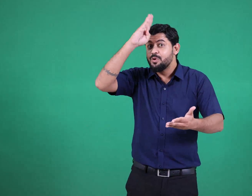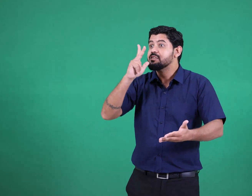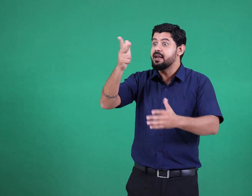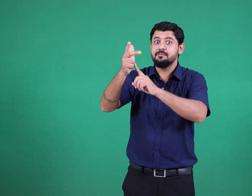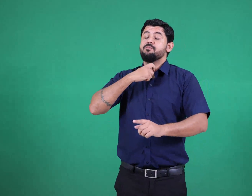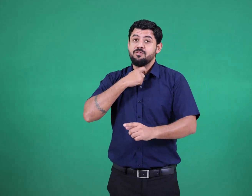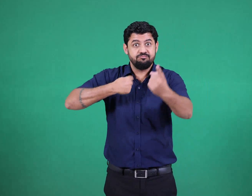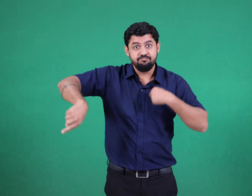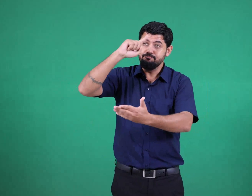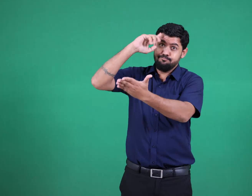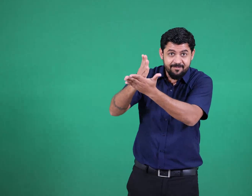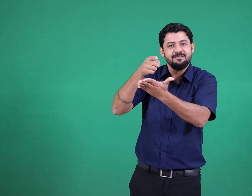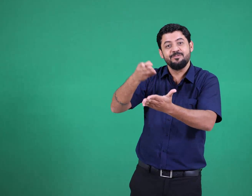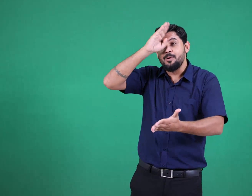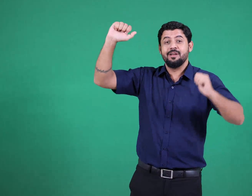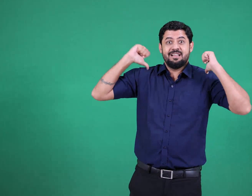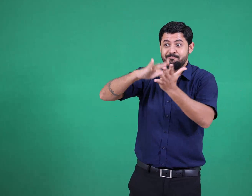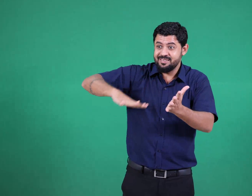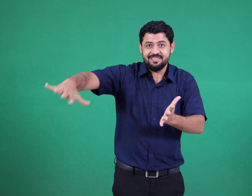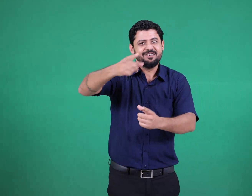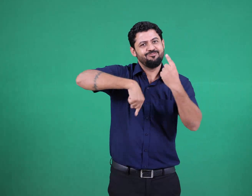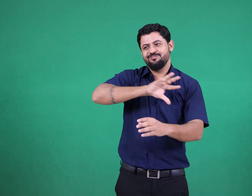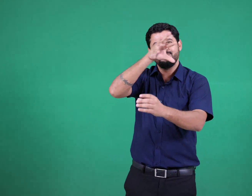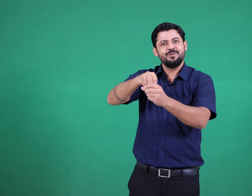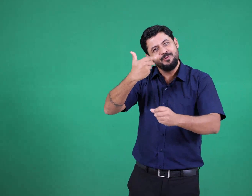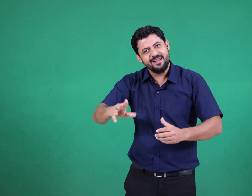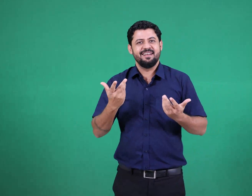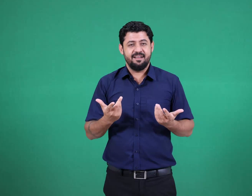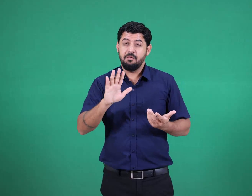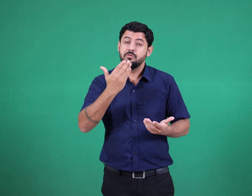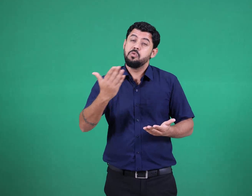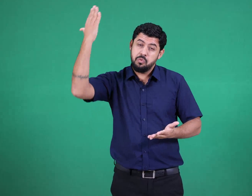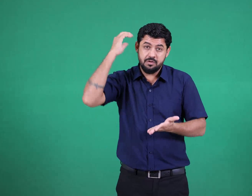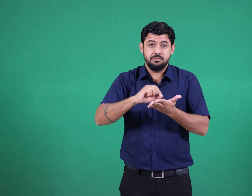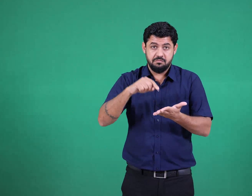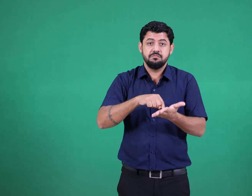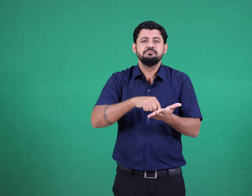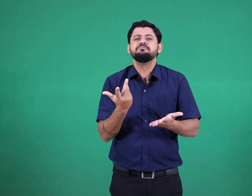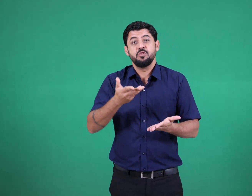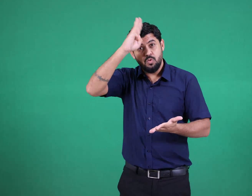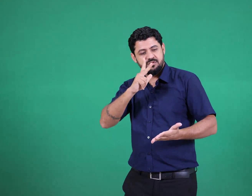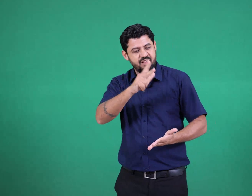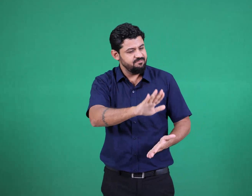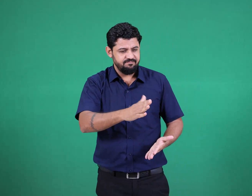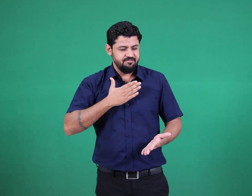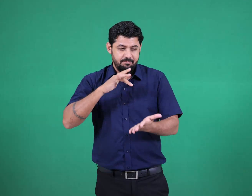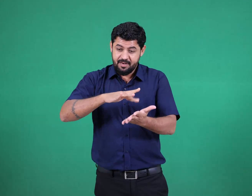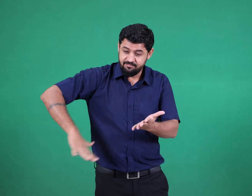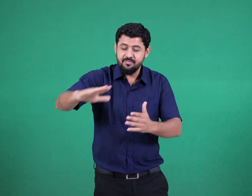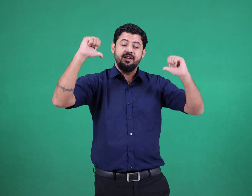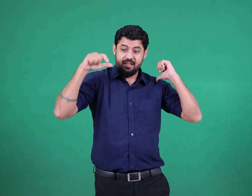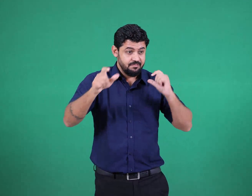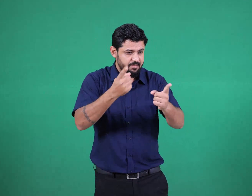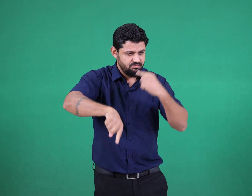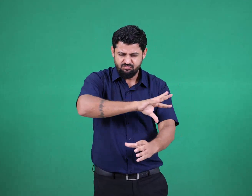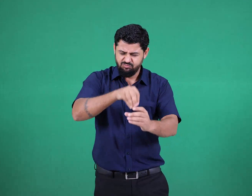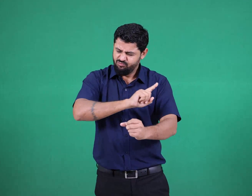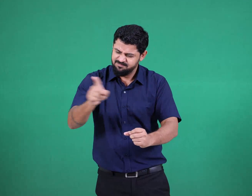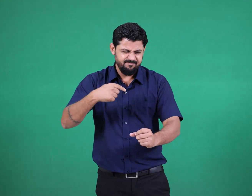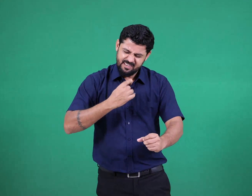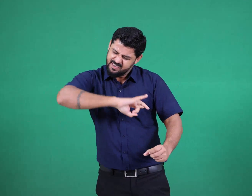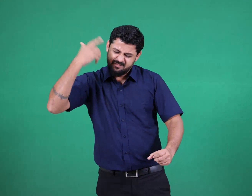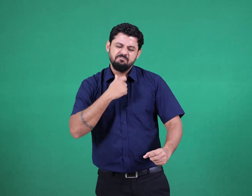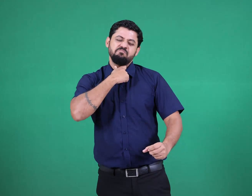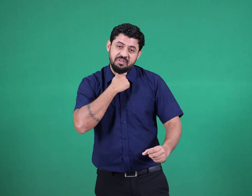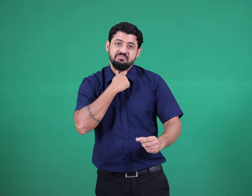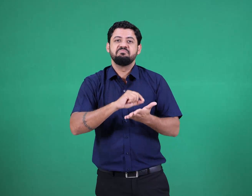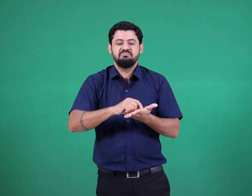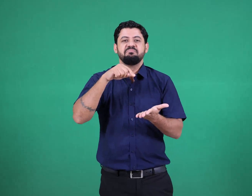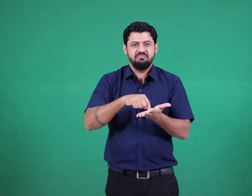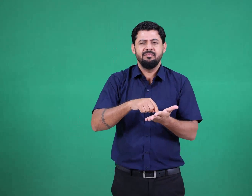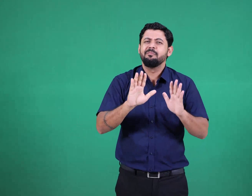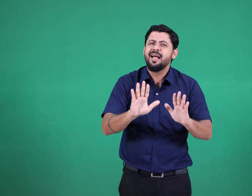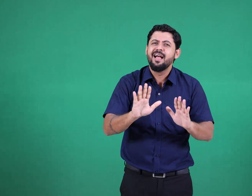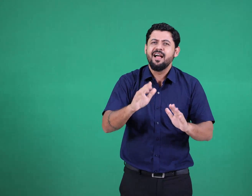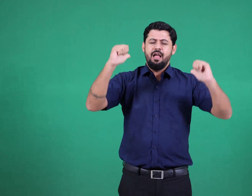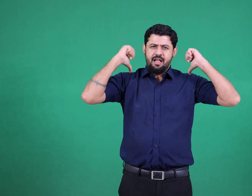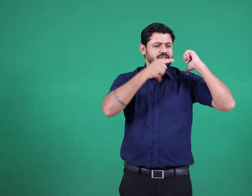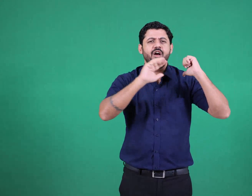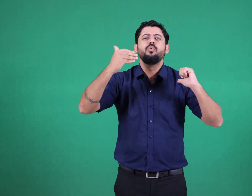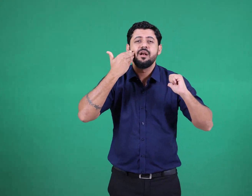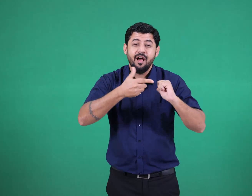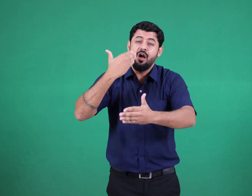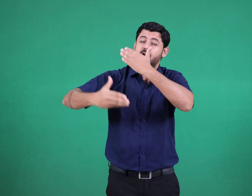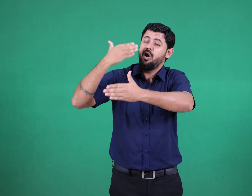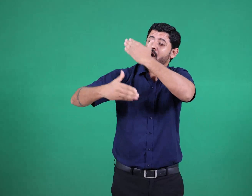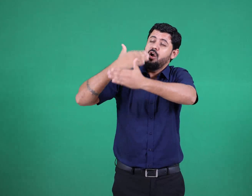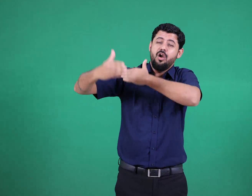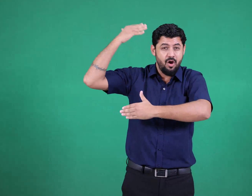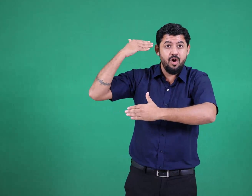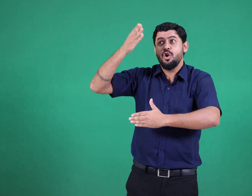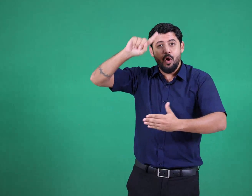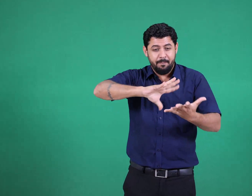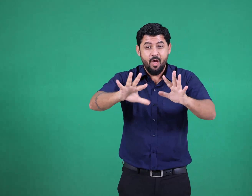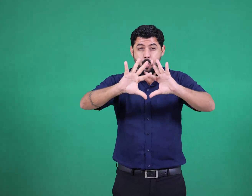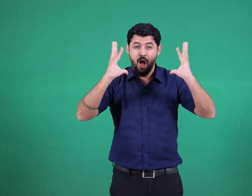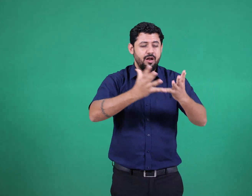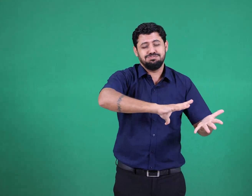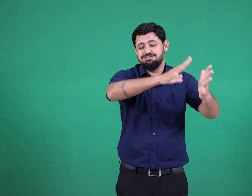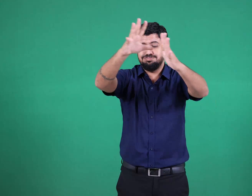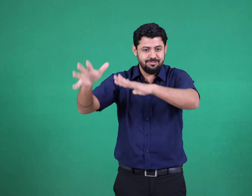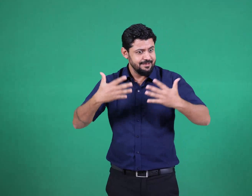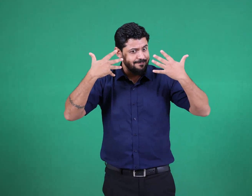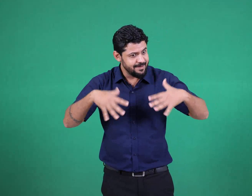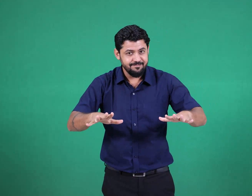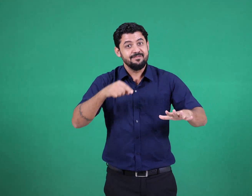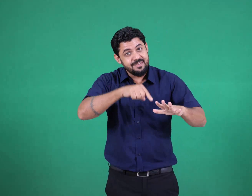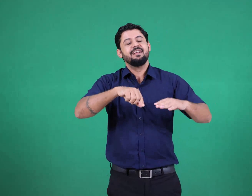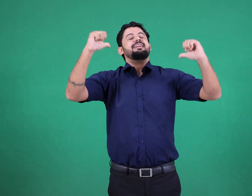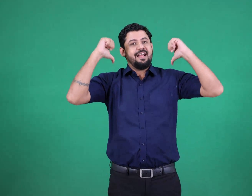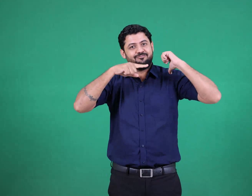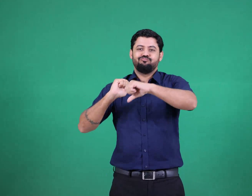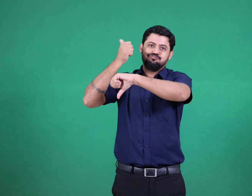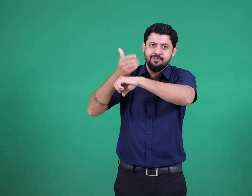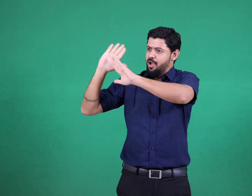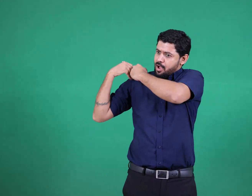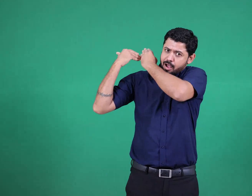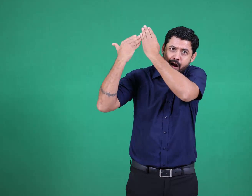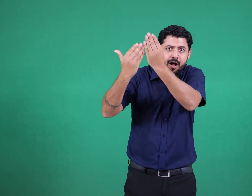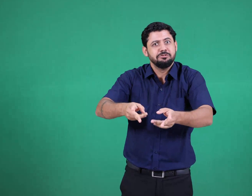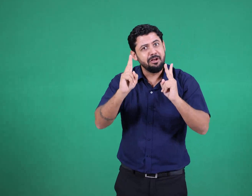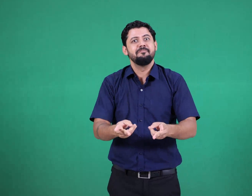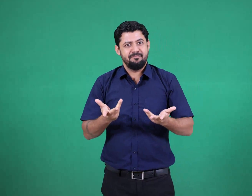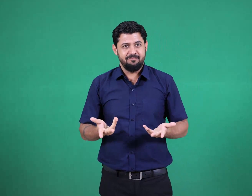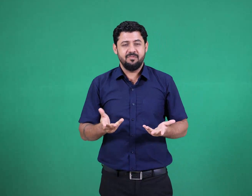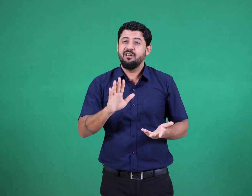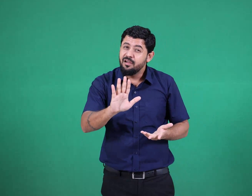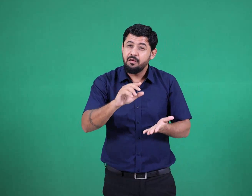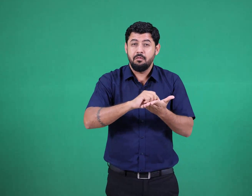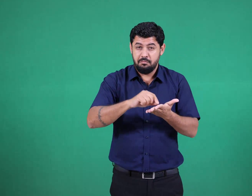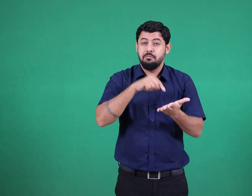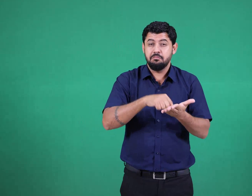As for the others, it is just as God has said: "So I swore on oath in My anger, ' They shall never enter My rest.'" And yet His works have been finished since the foundation of the world.